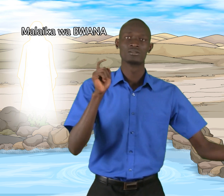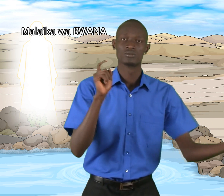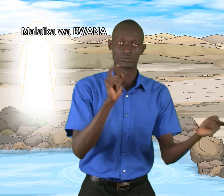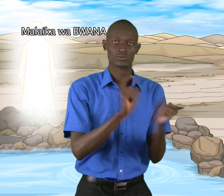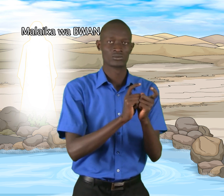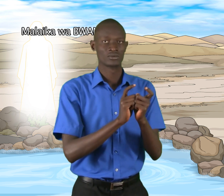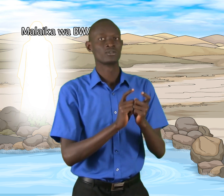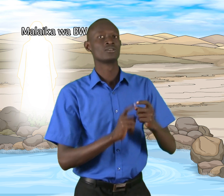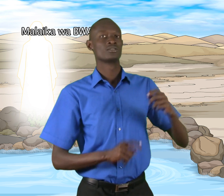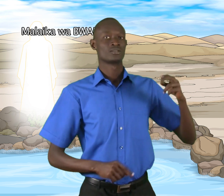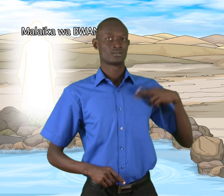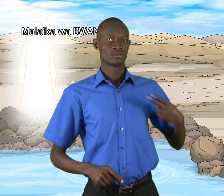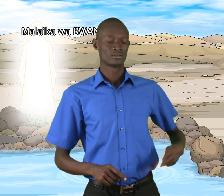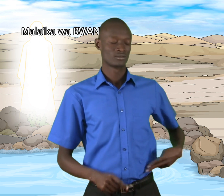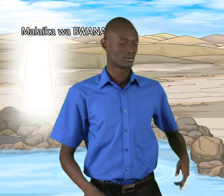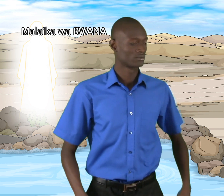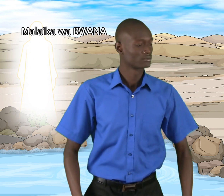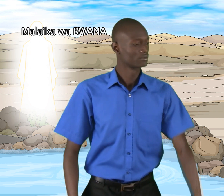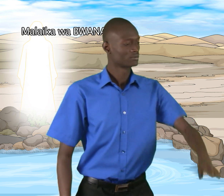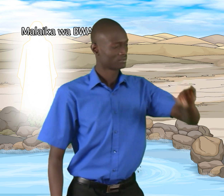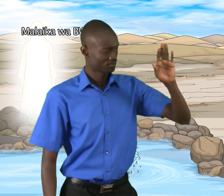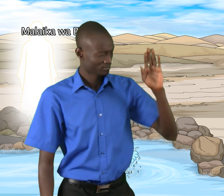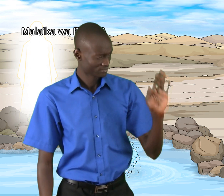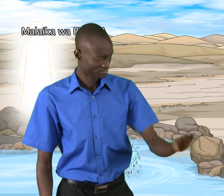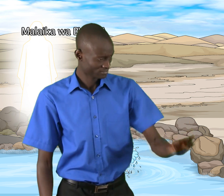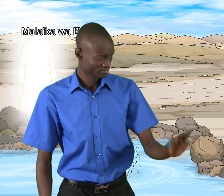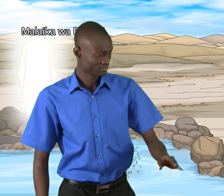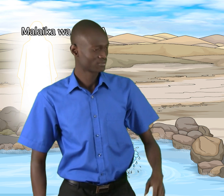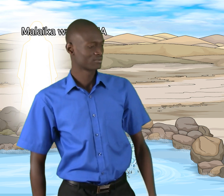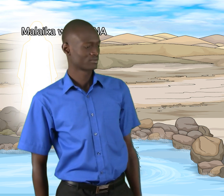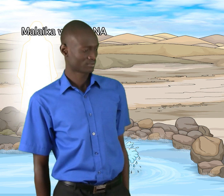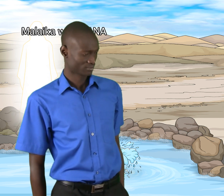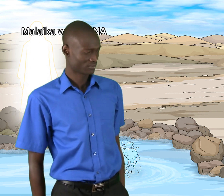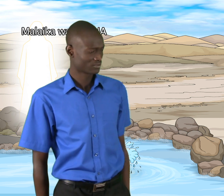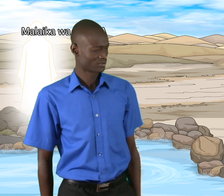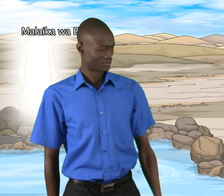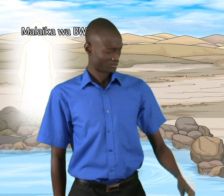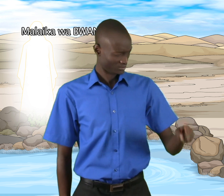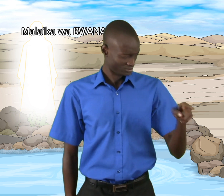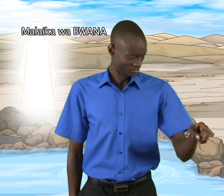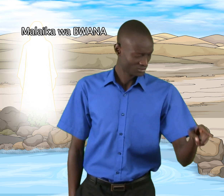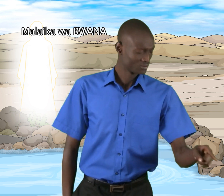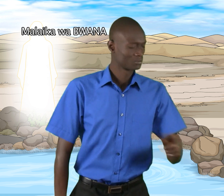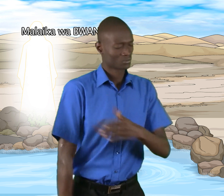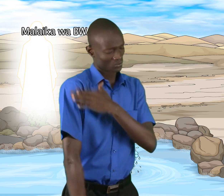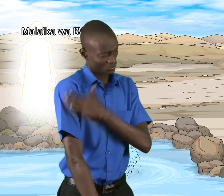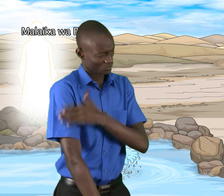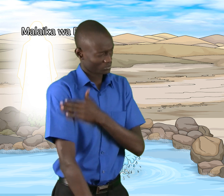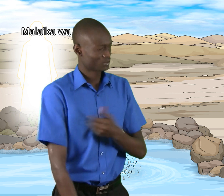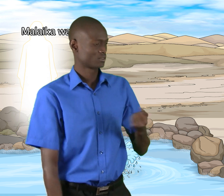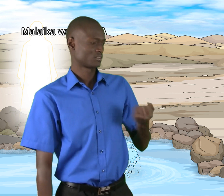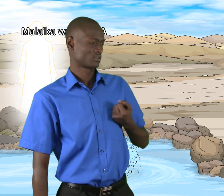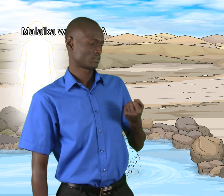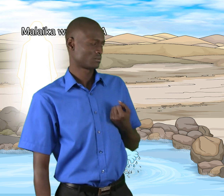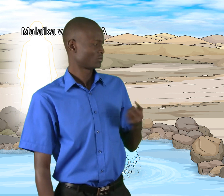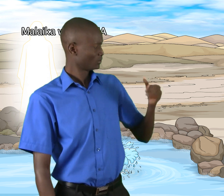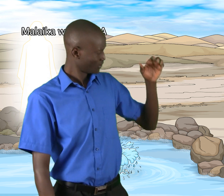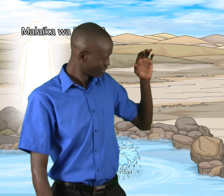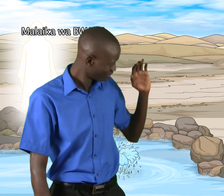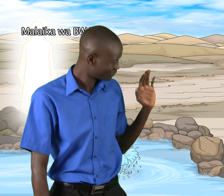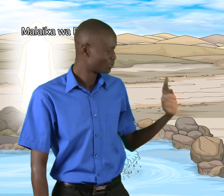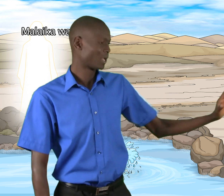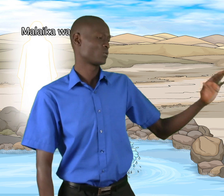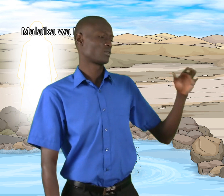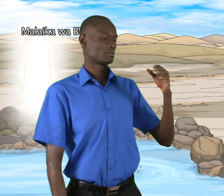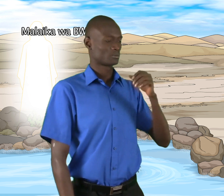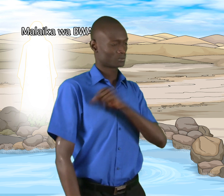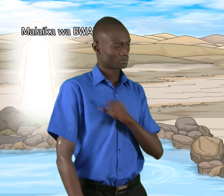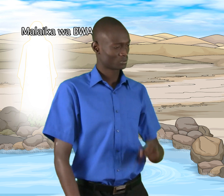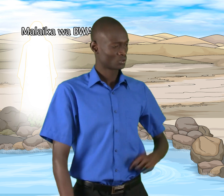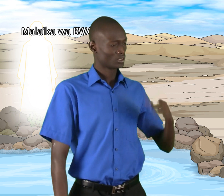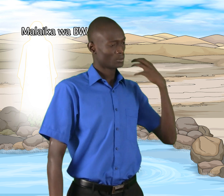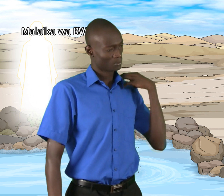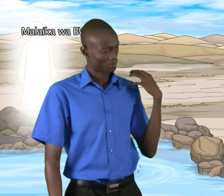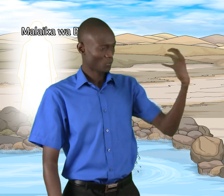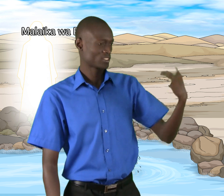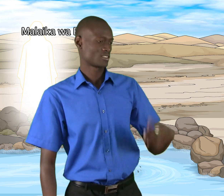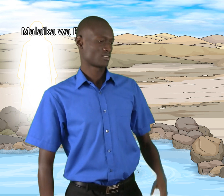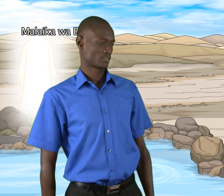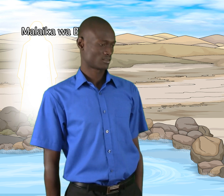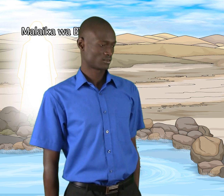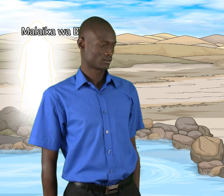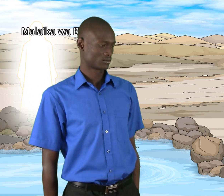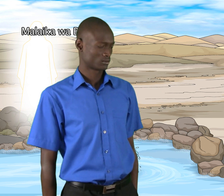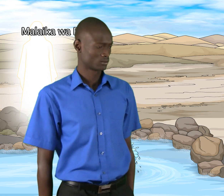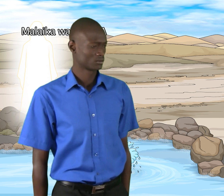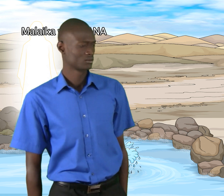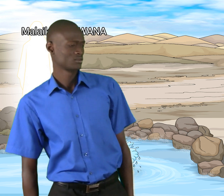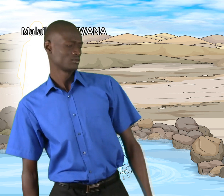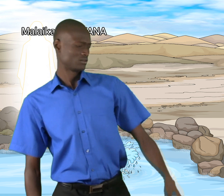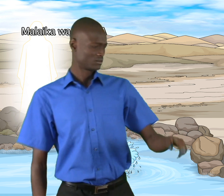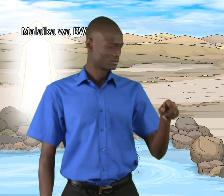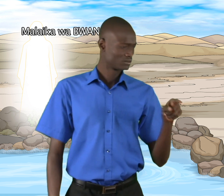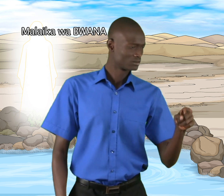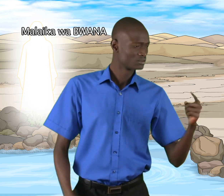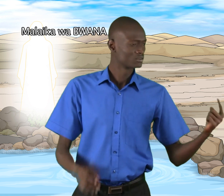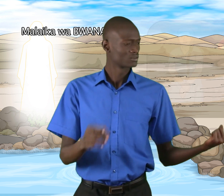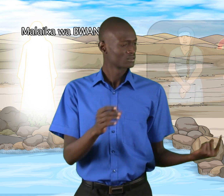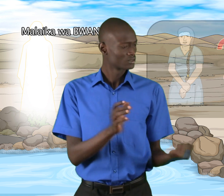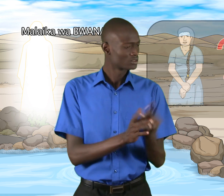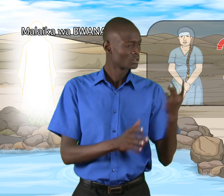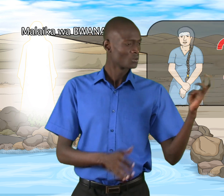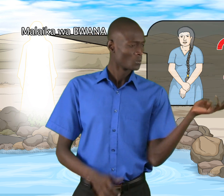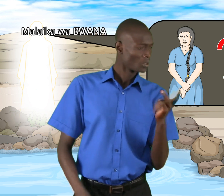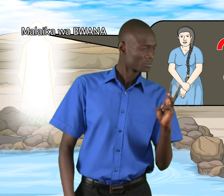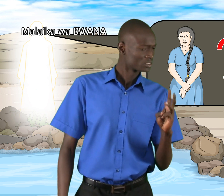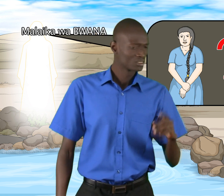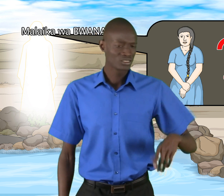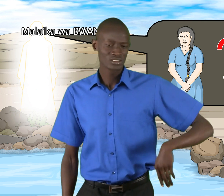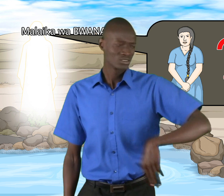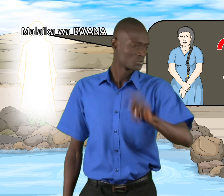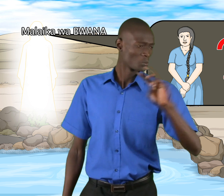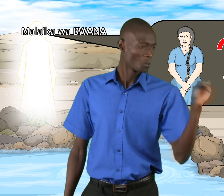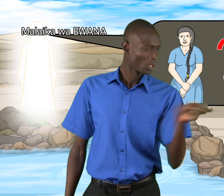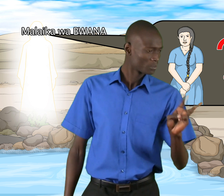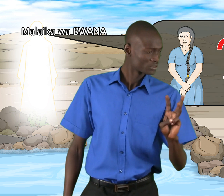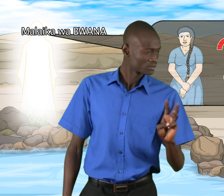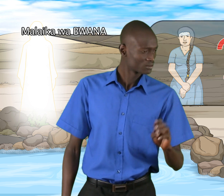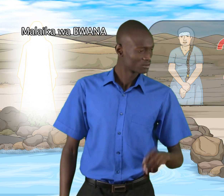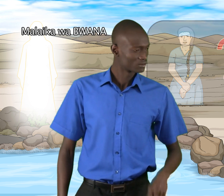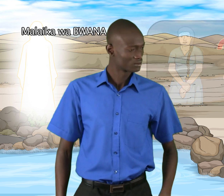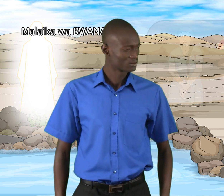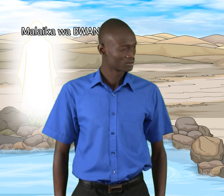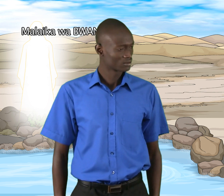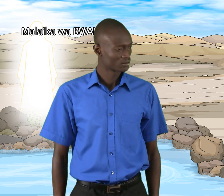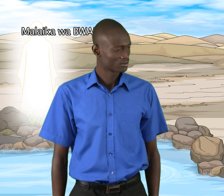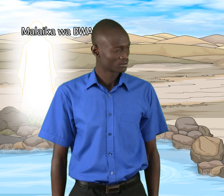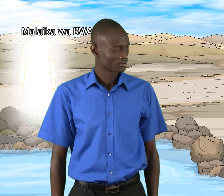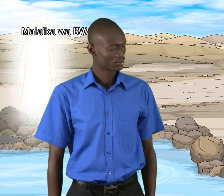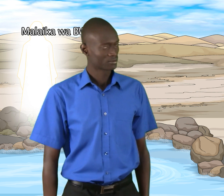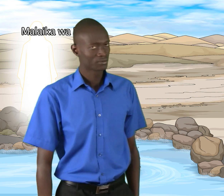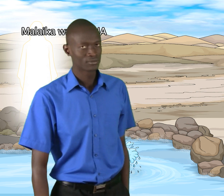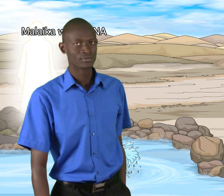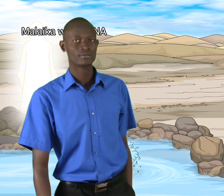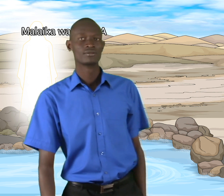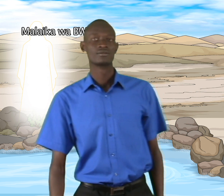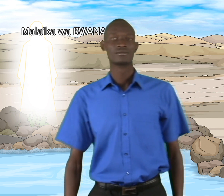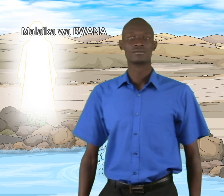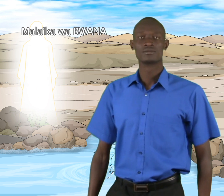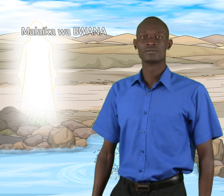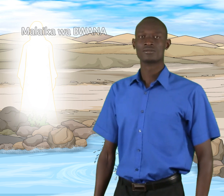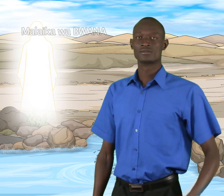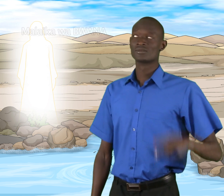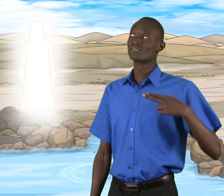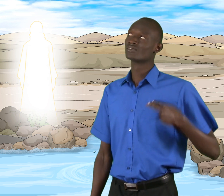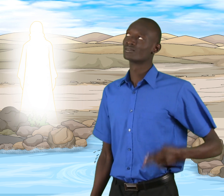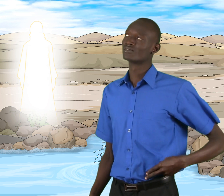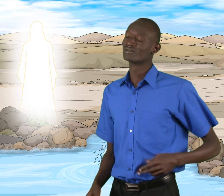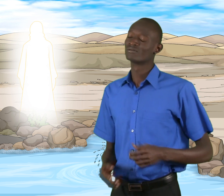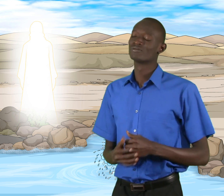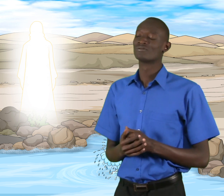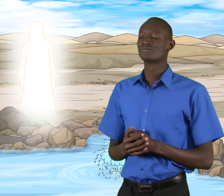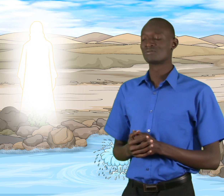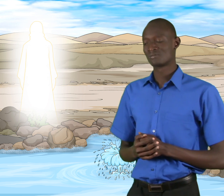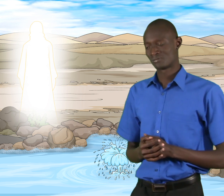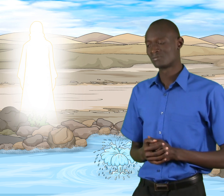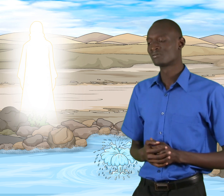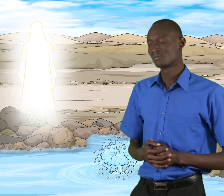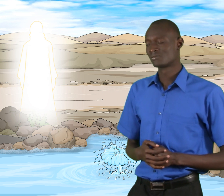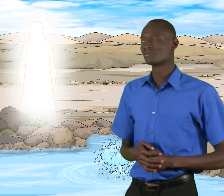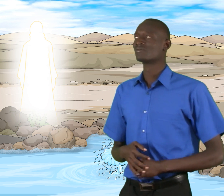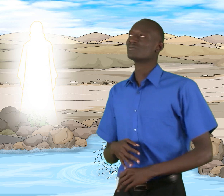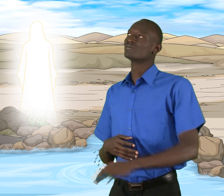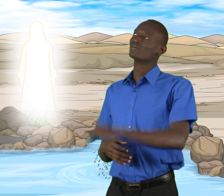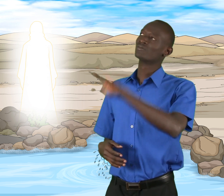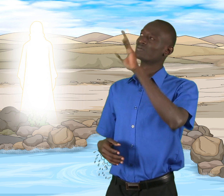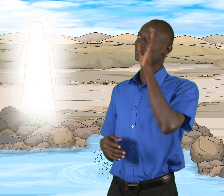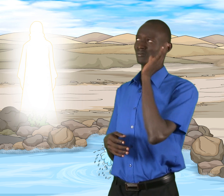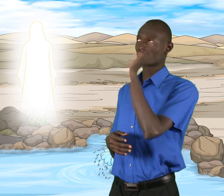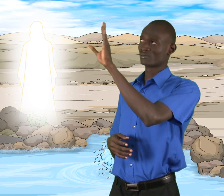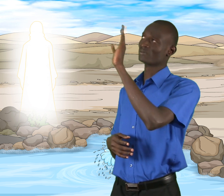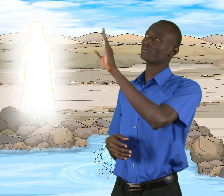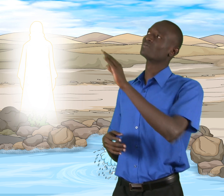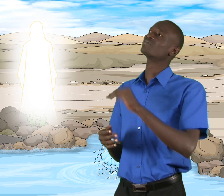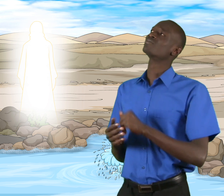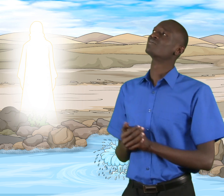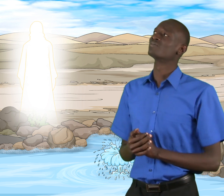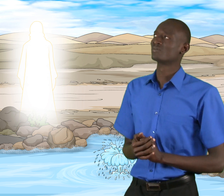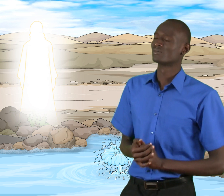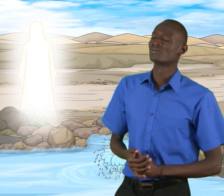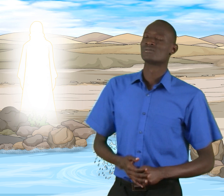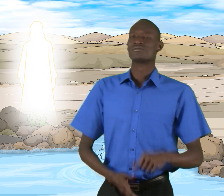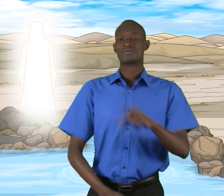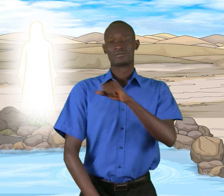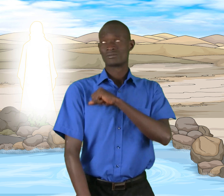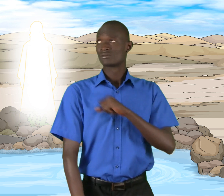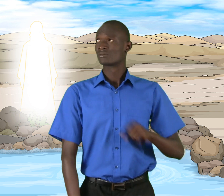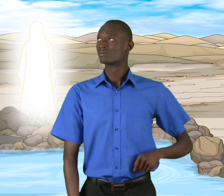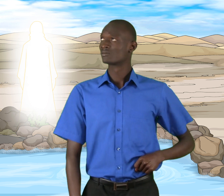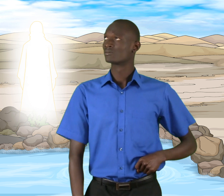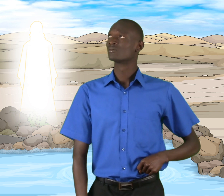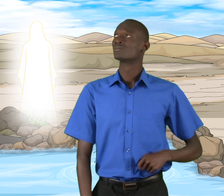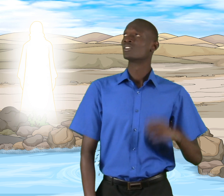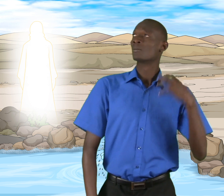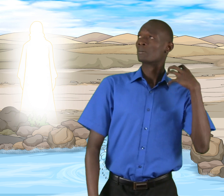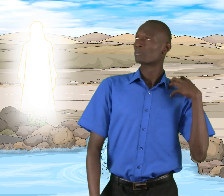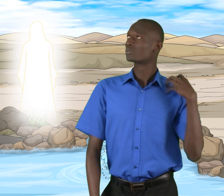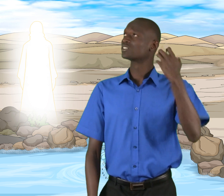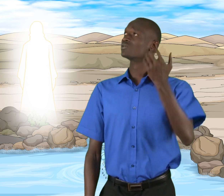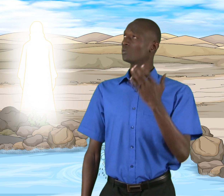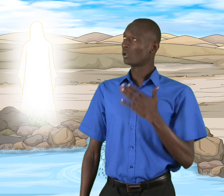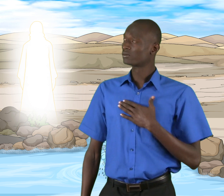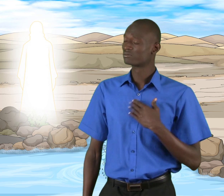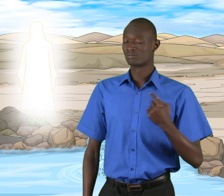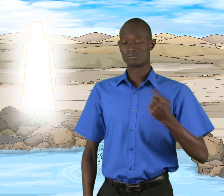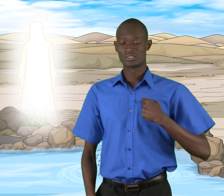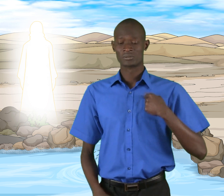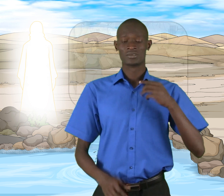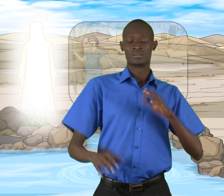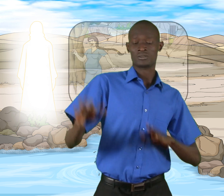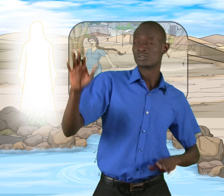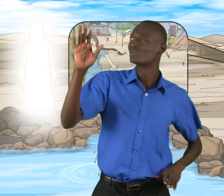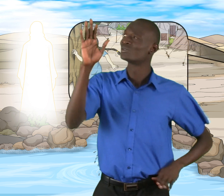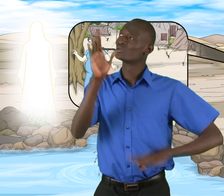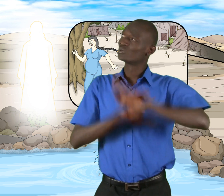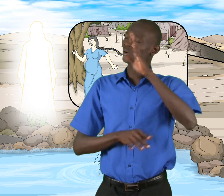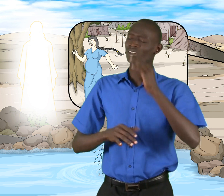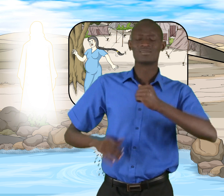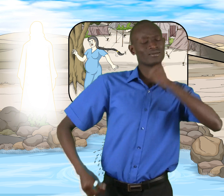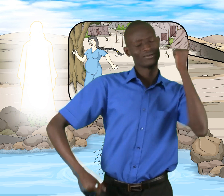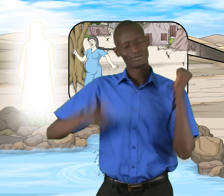“Hagar, servant of Sarai,” he said, “where have you come from, and where are you going?”